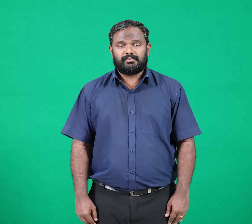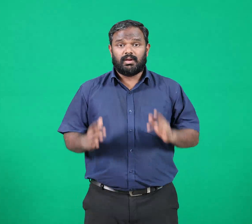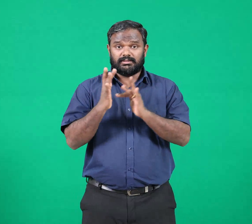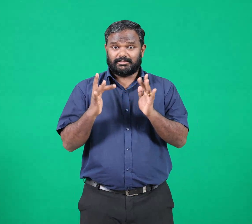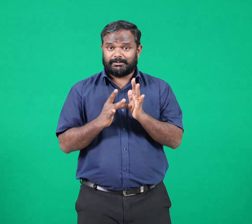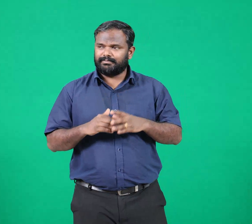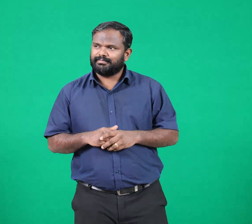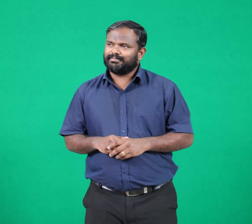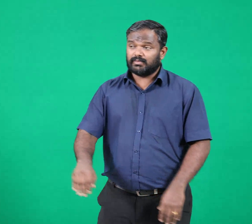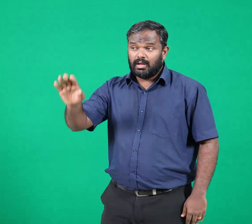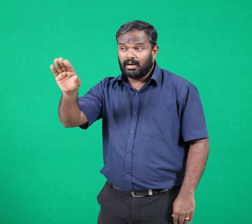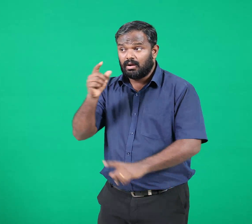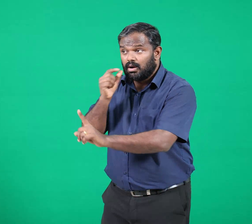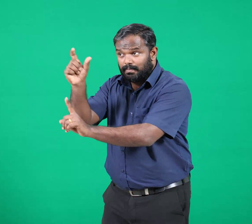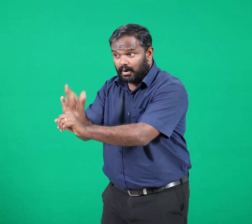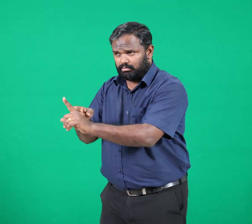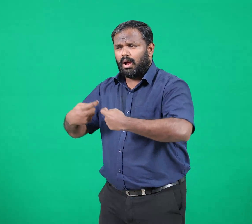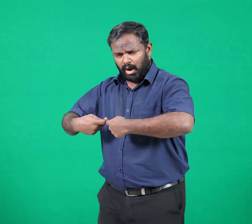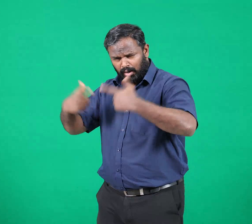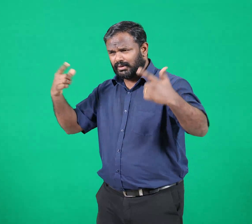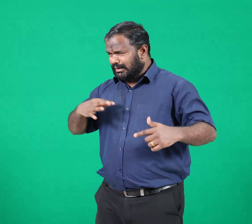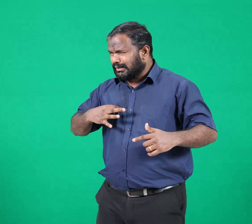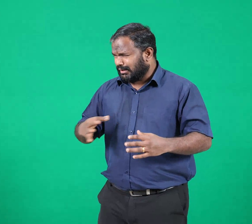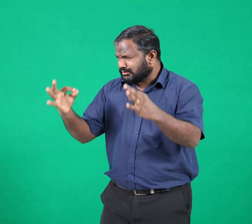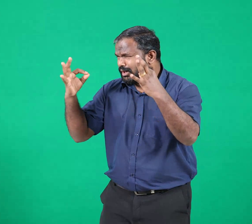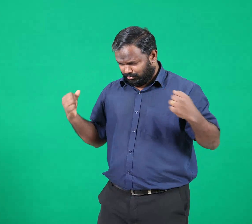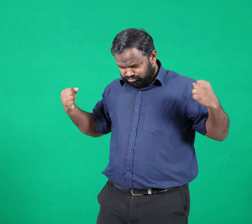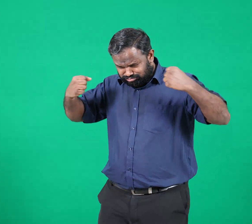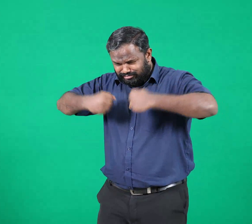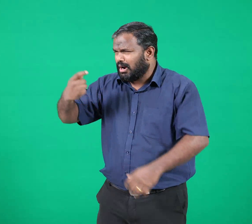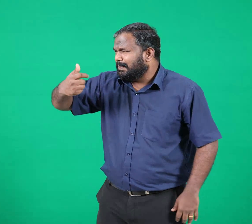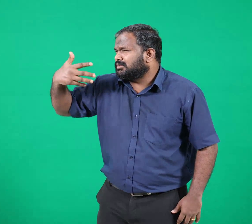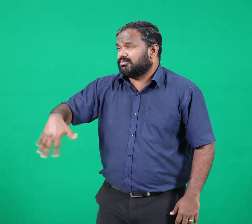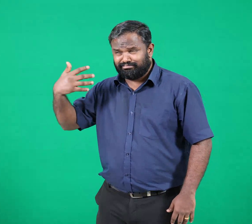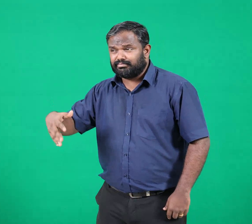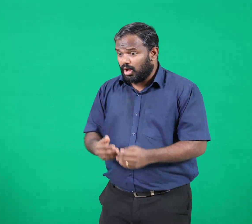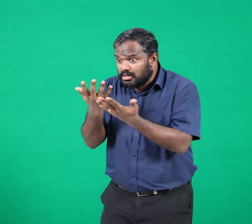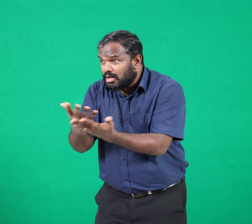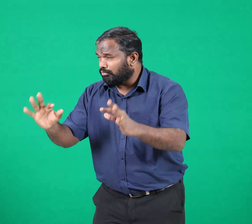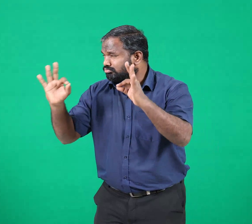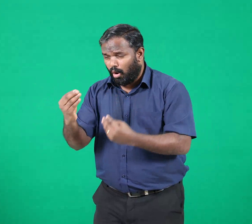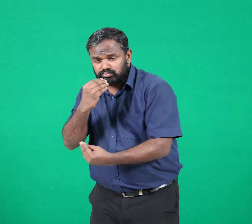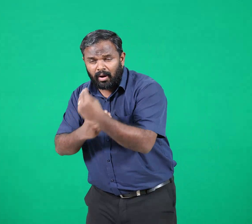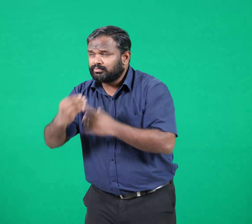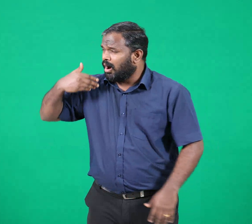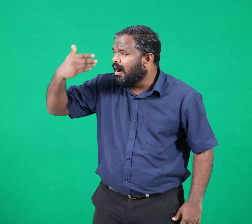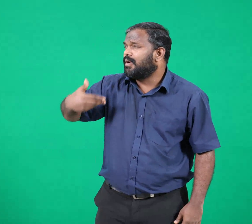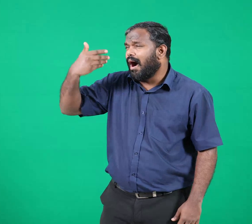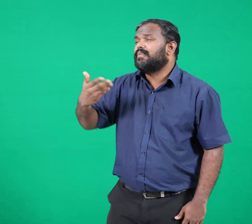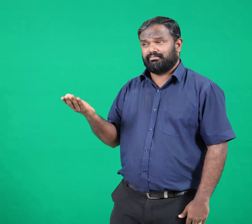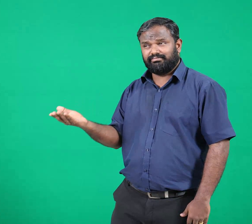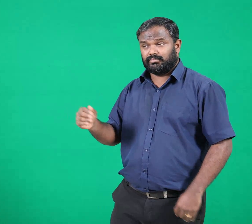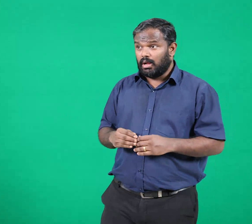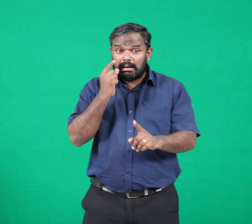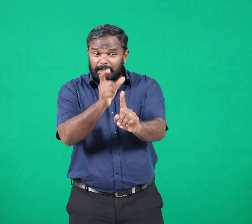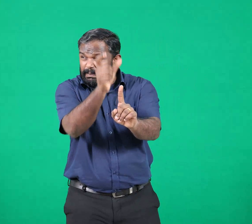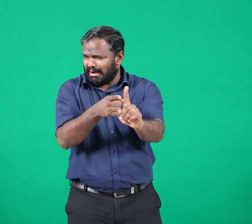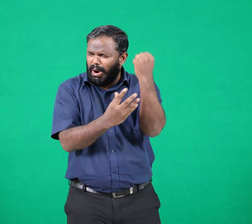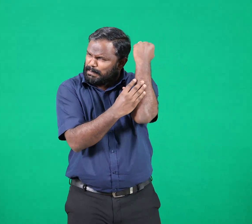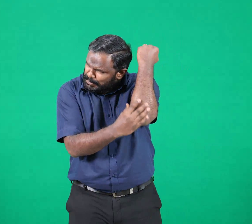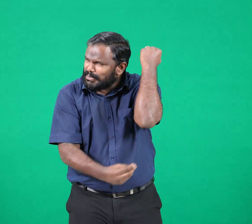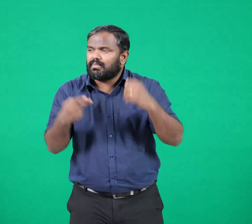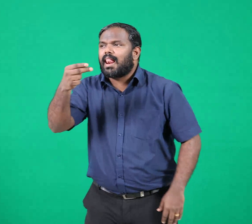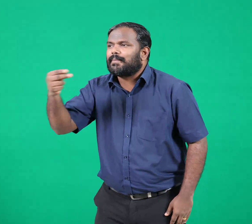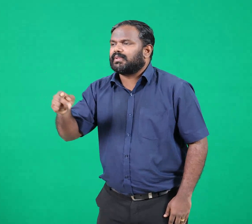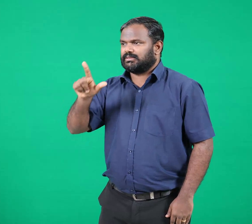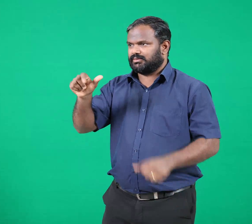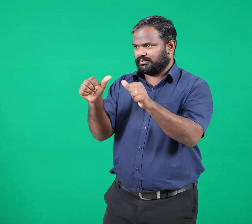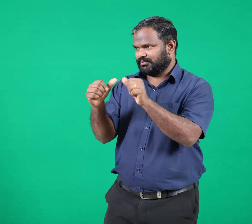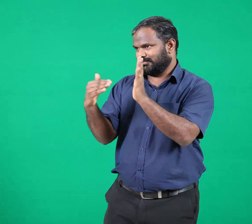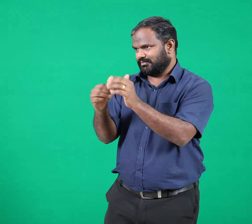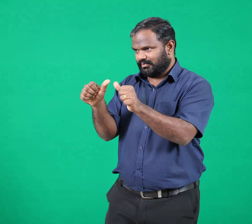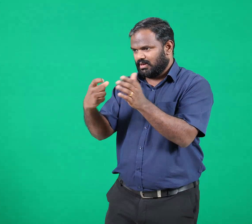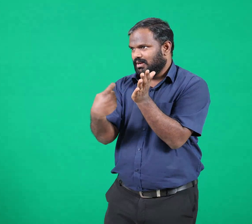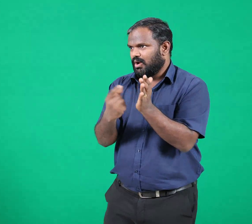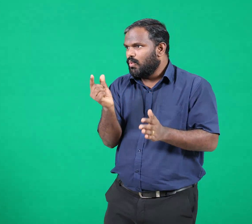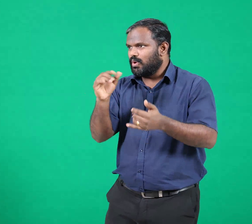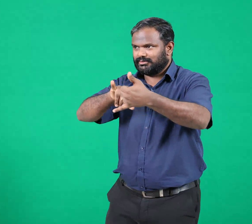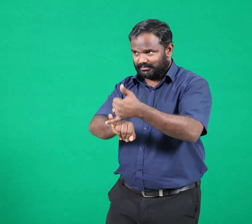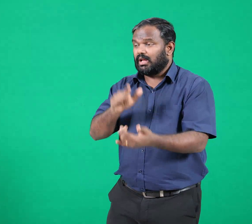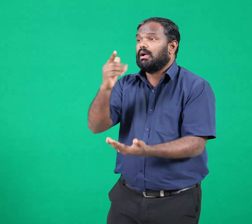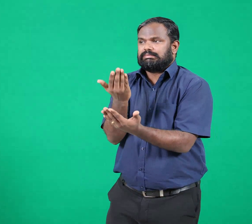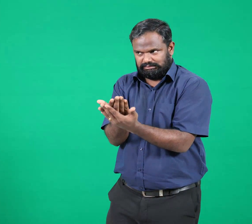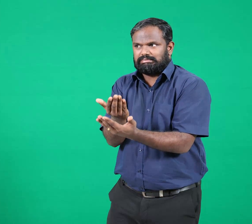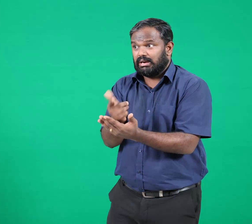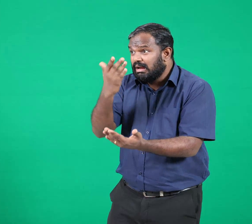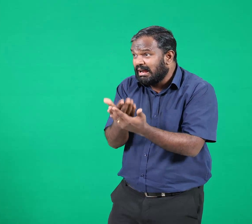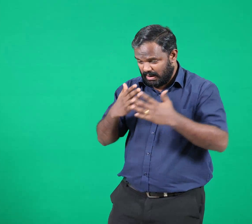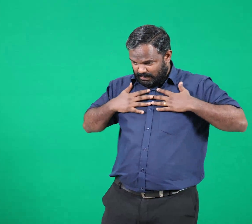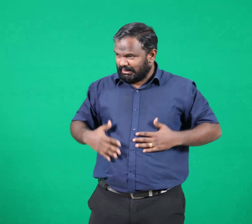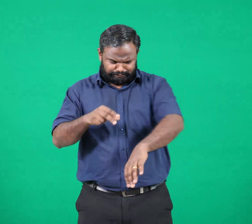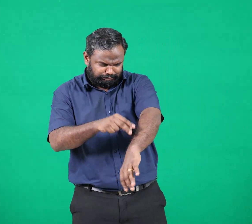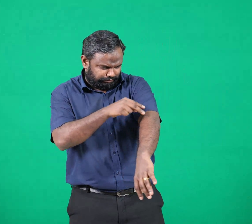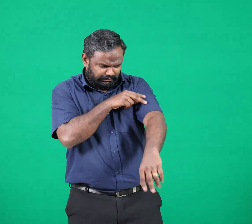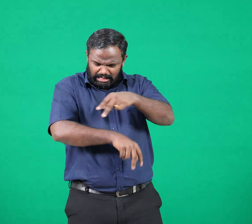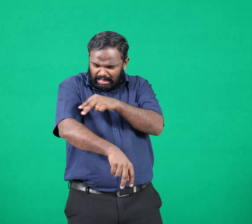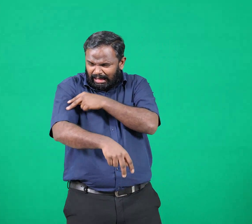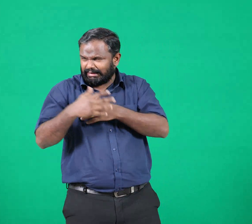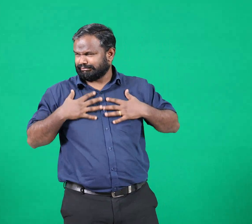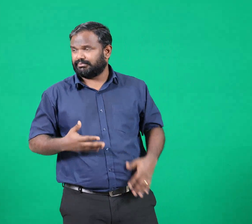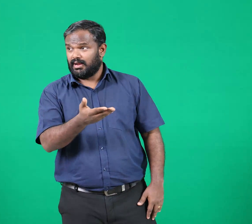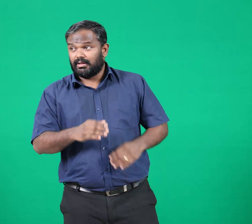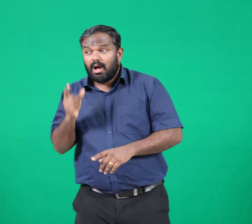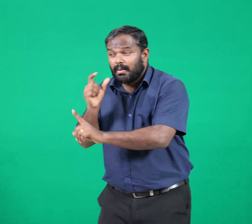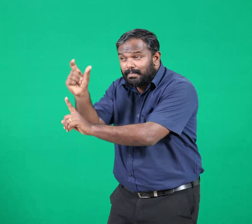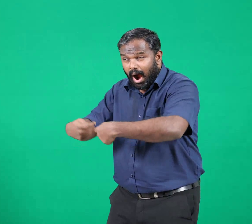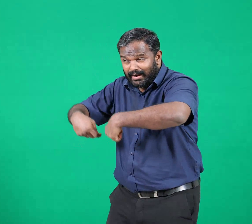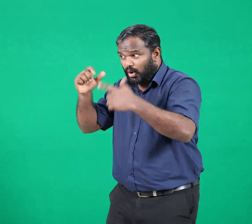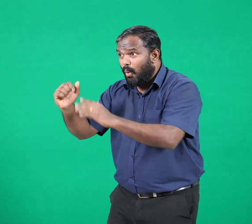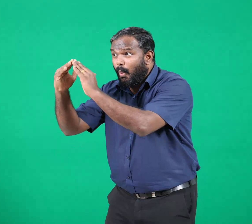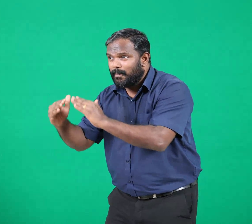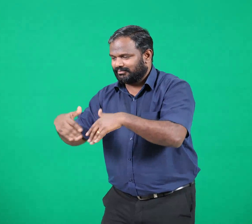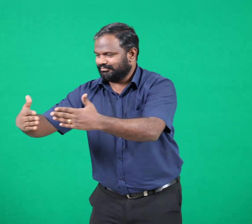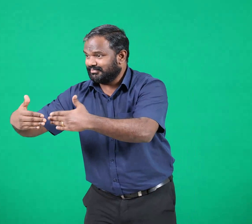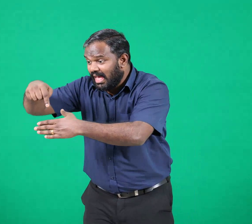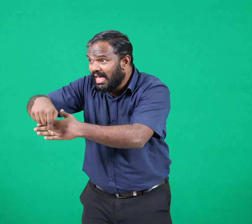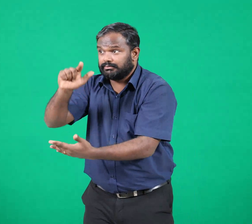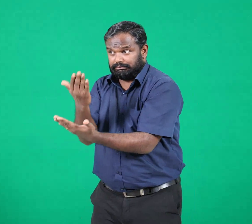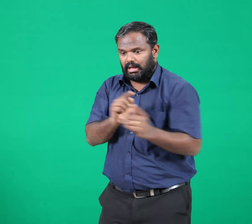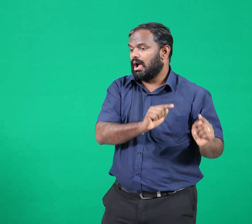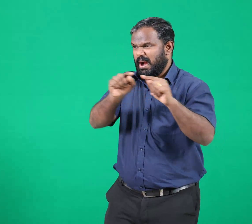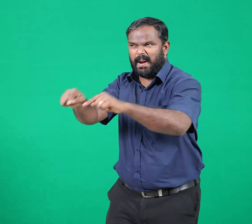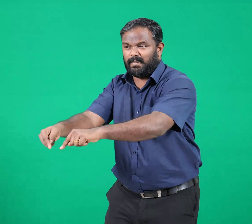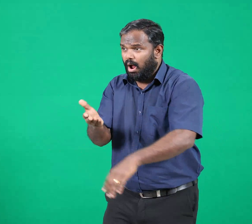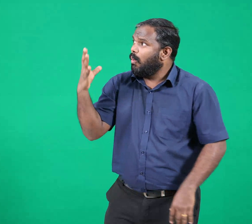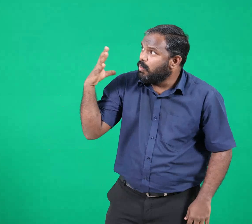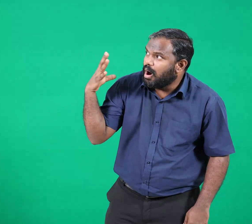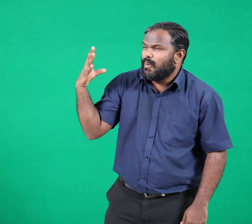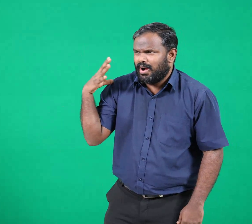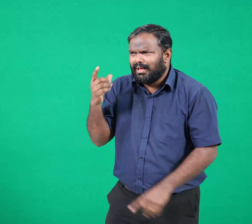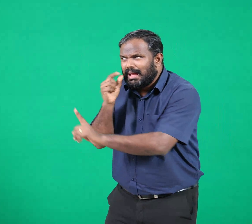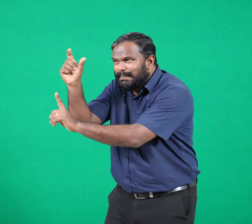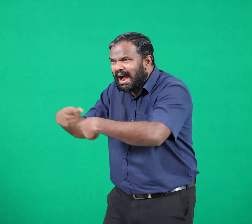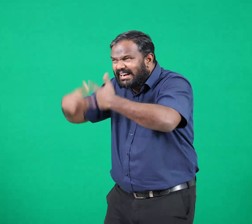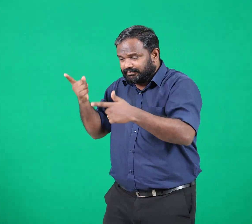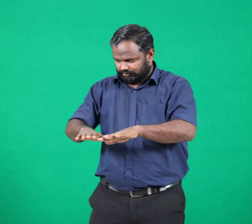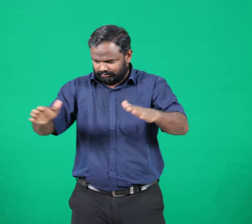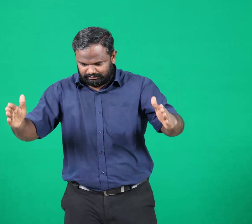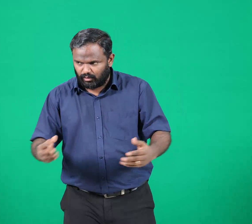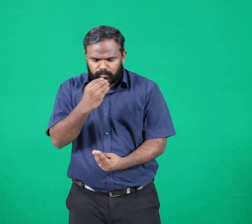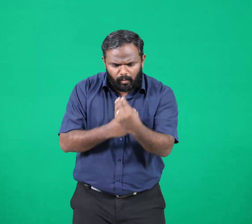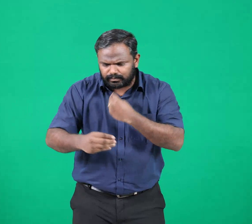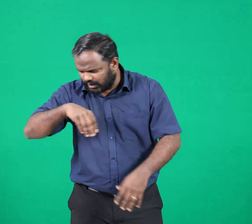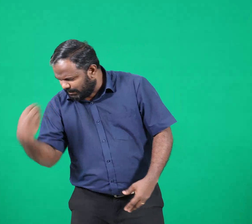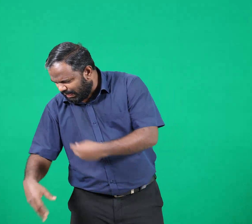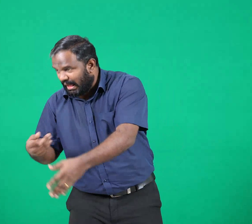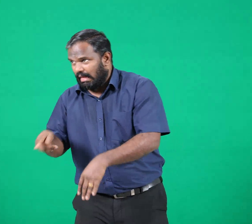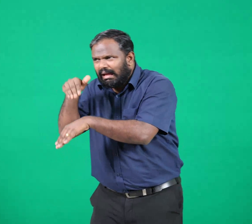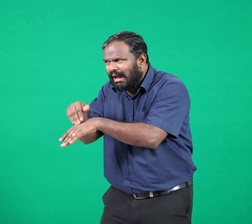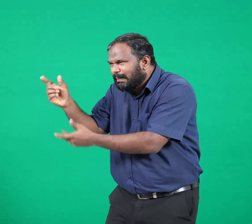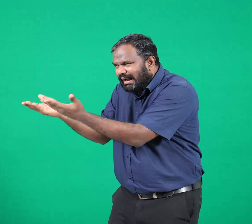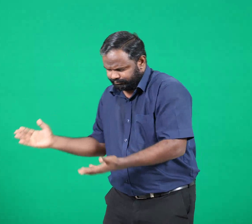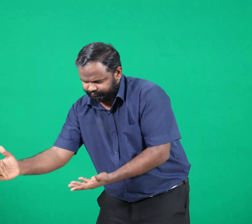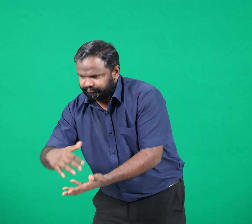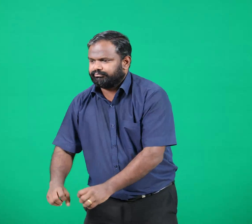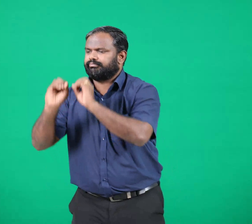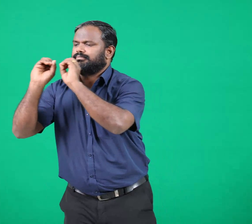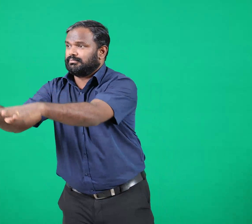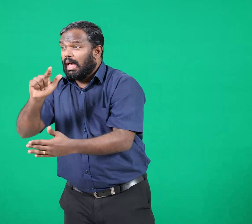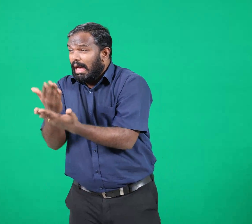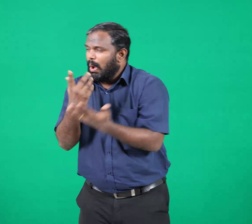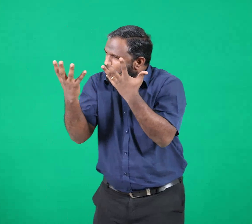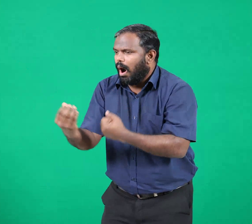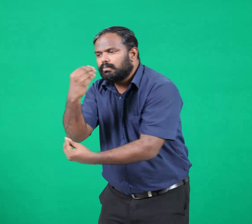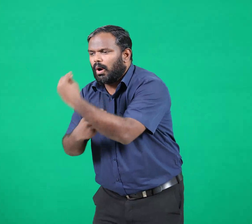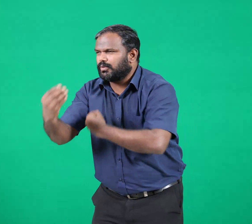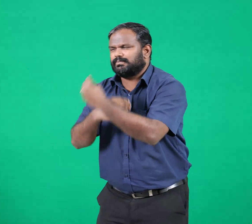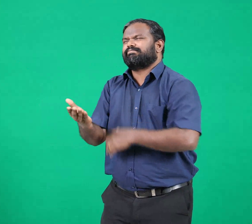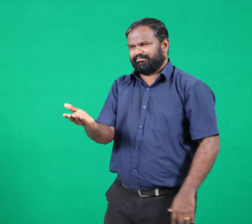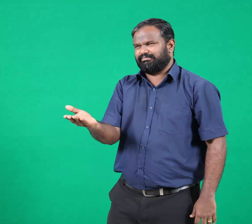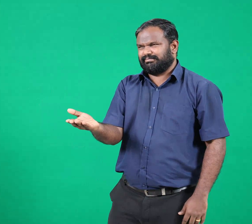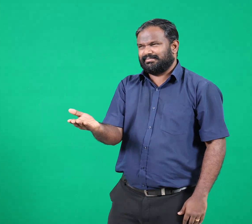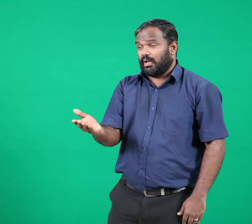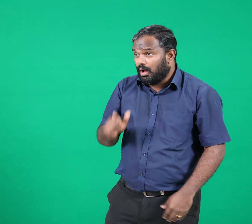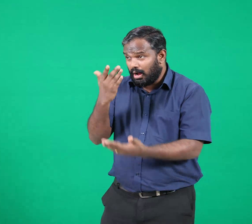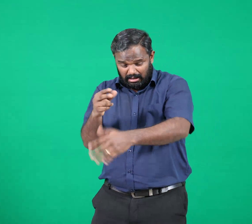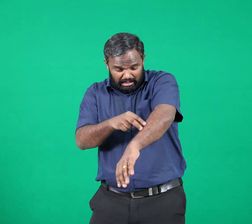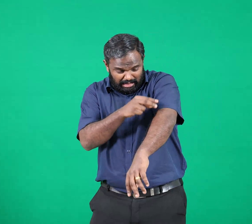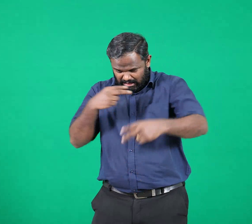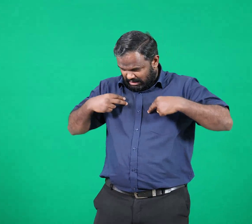Now there was a rich man dressed in purple and fine linen, who lived each day in joyous splendor. And a beggar named Lazarus lay at his gate, covered with sores and longing to be fed with the crumbs that fell from the rich man's table.